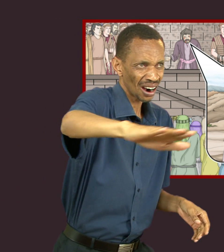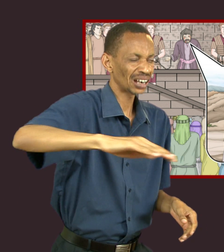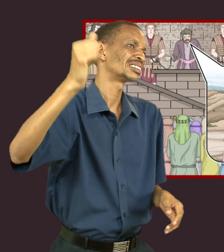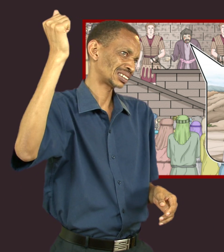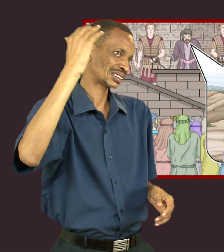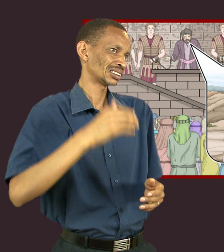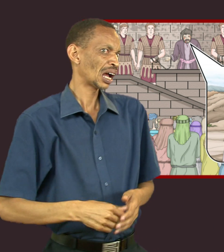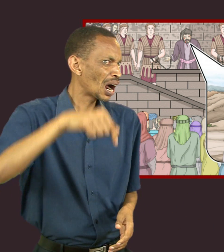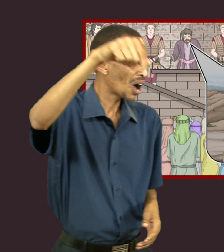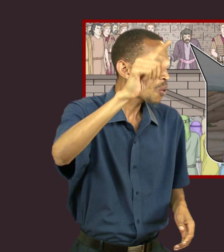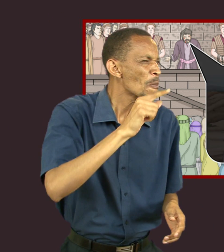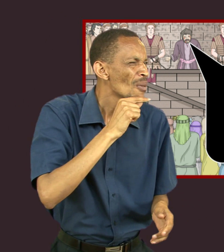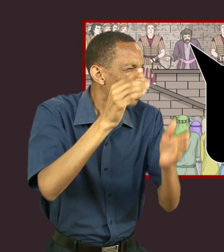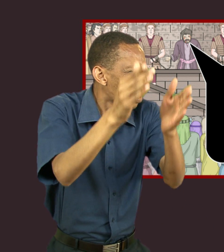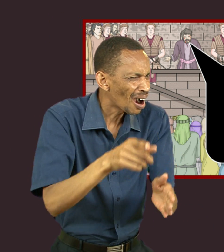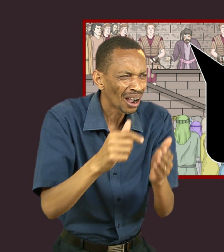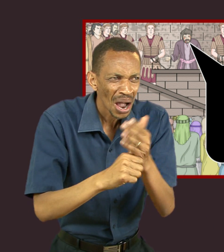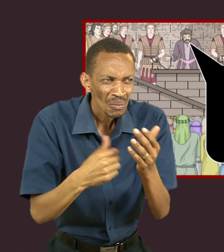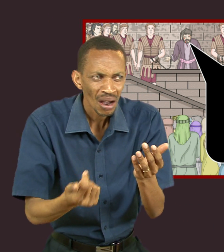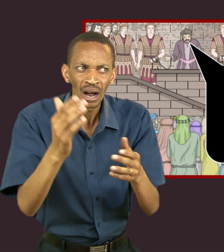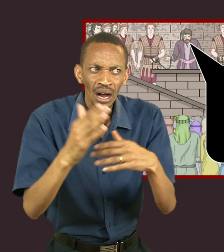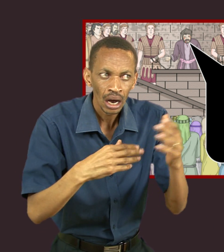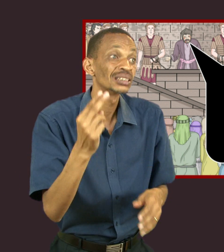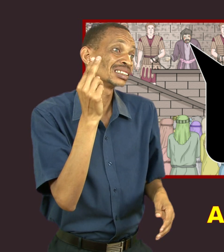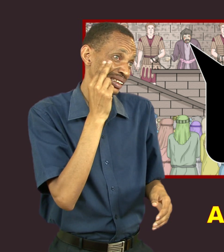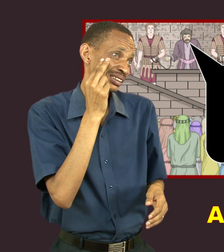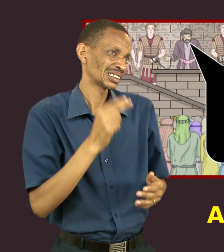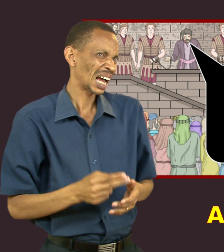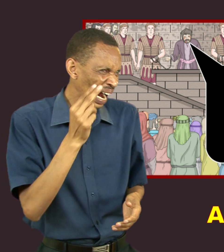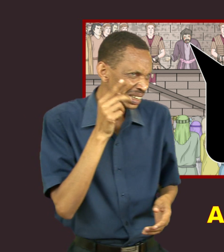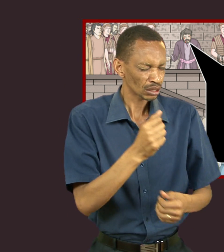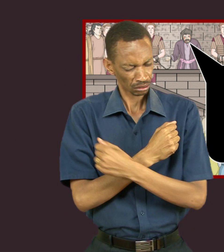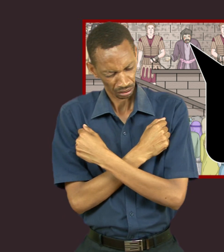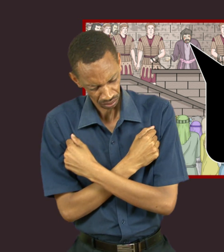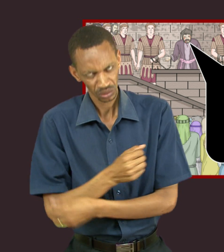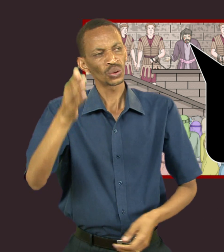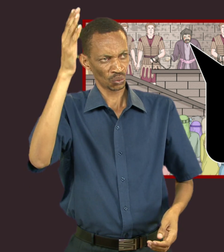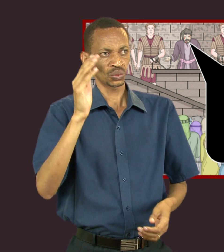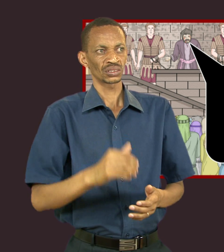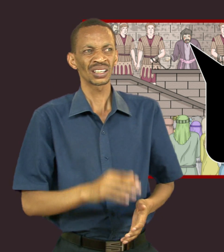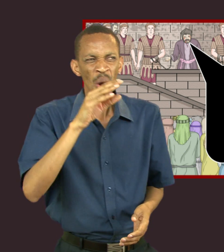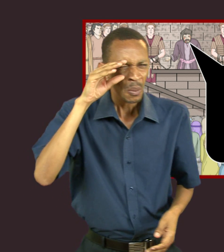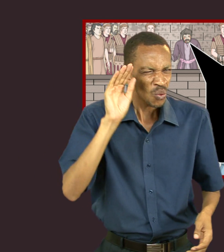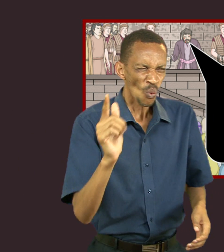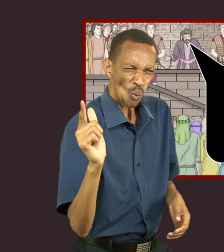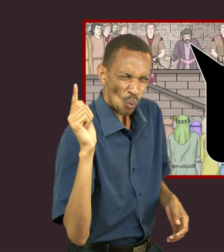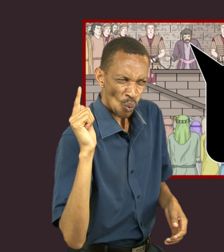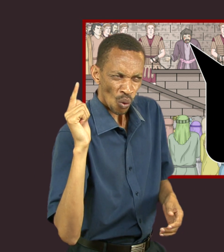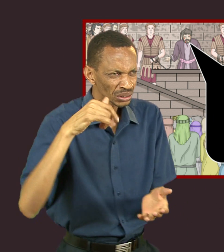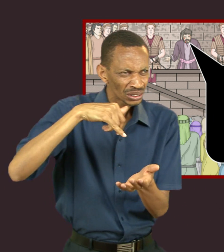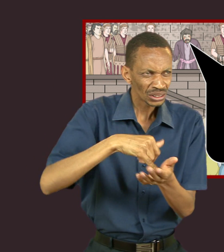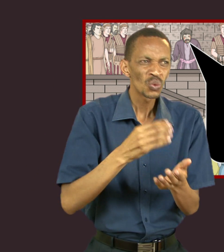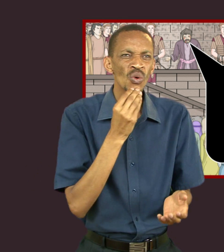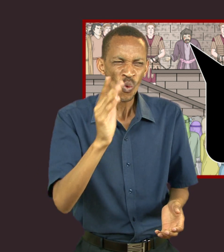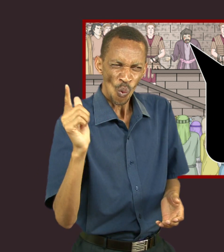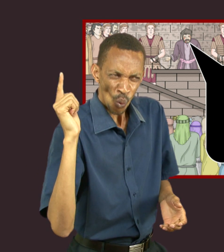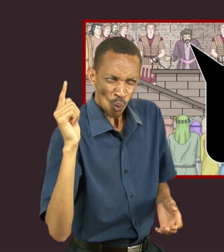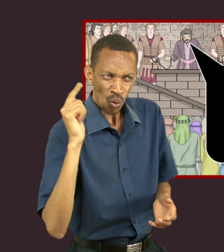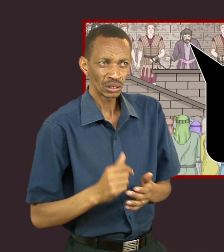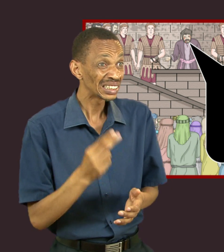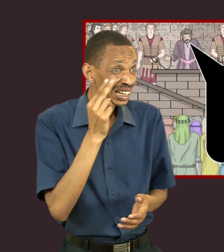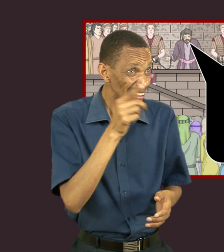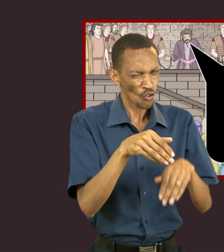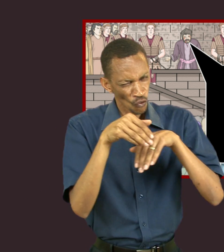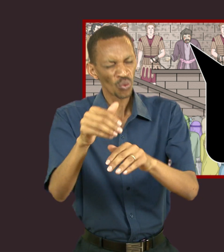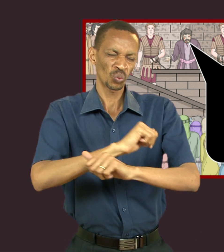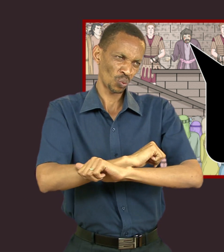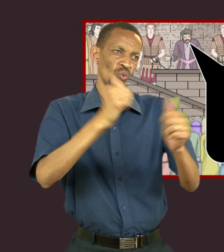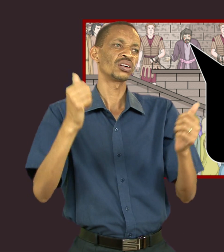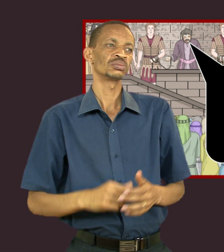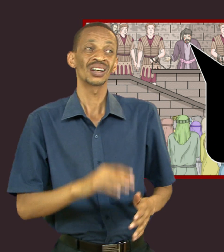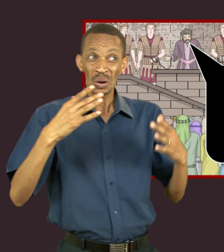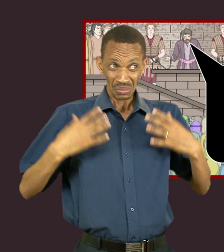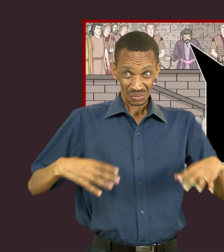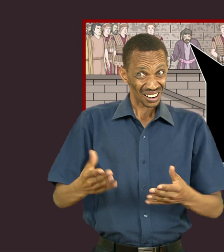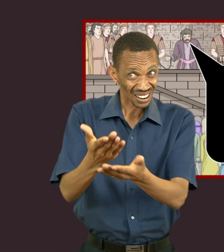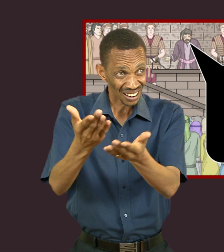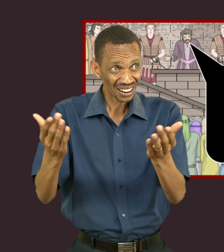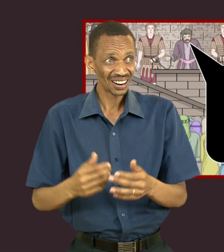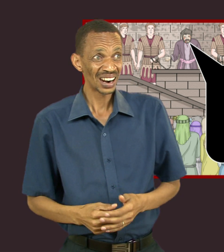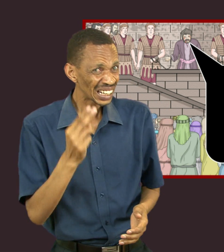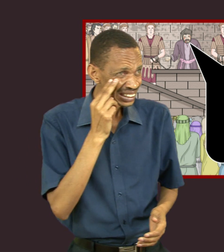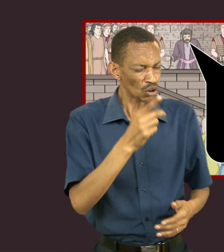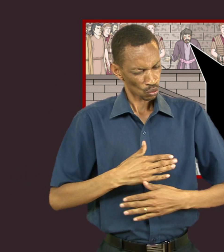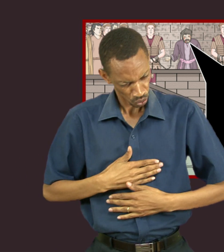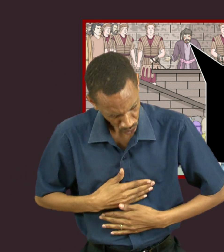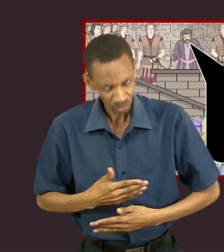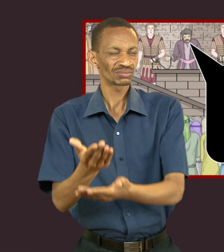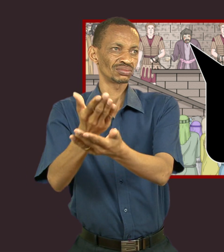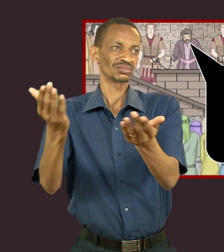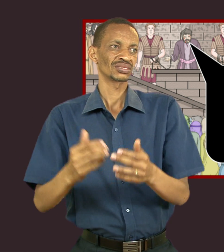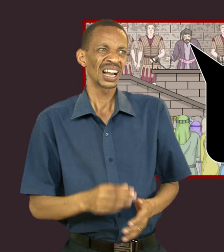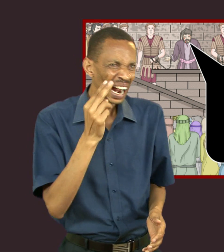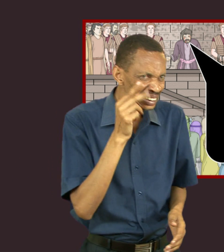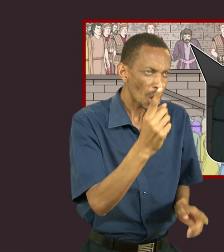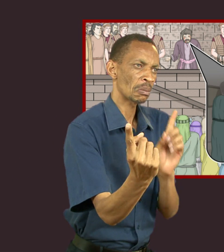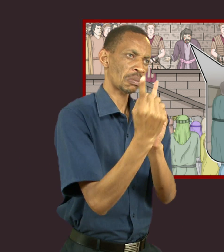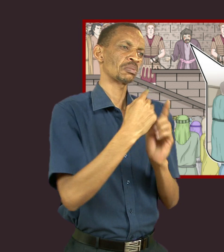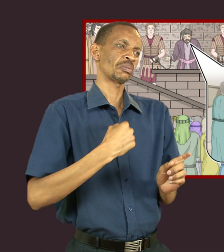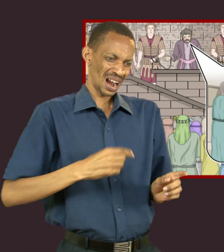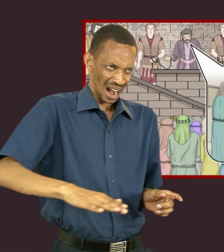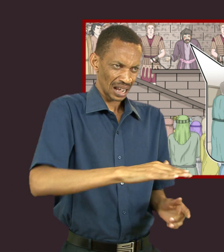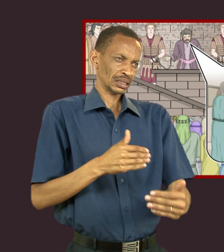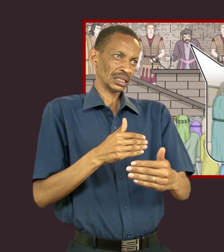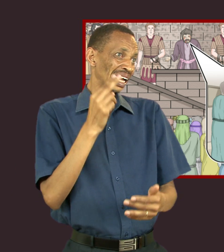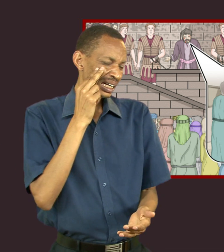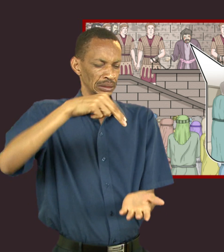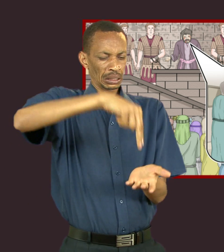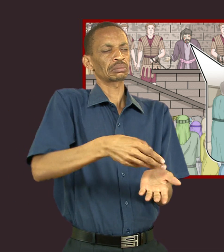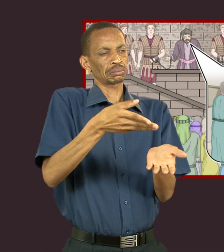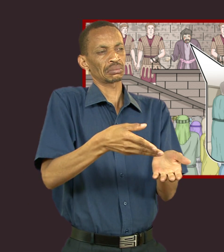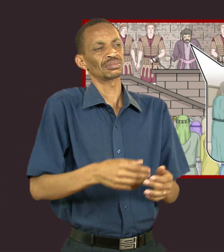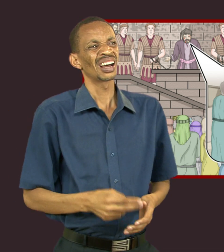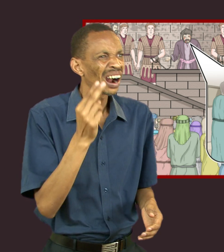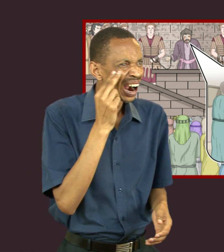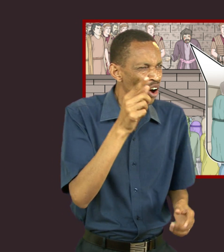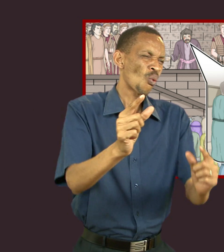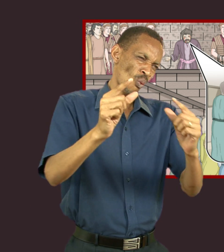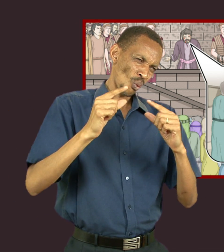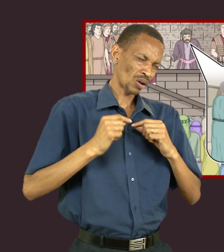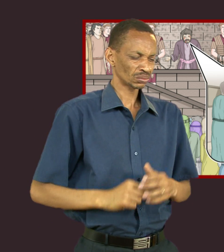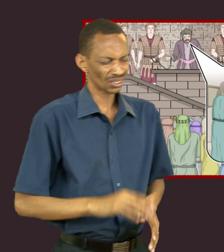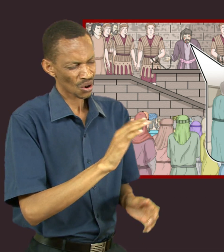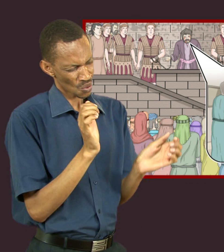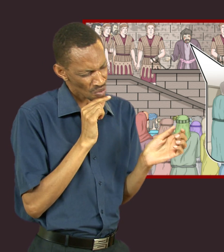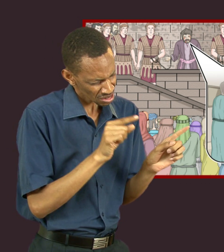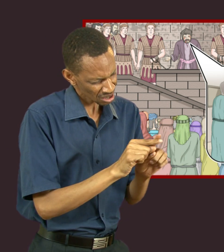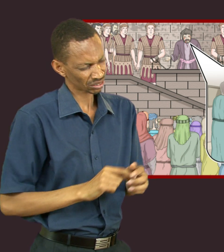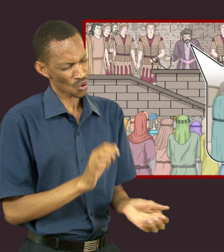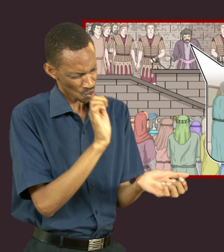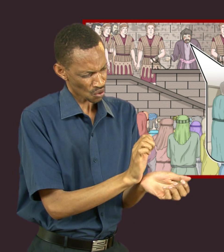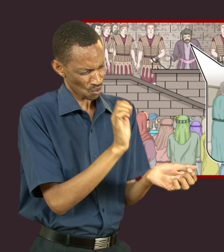There a man named Ananias, a devout observer of the law who was highly regarded by all the Jews living there, came and stood beside me.